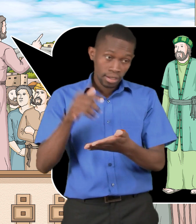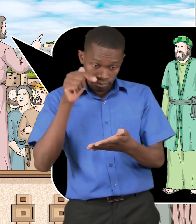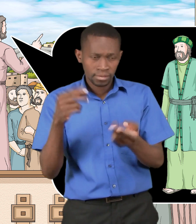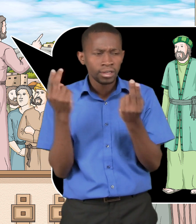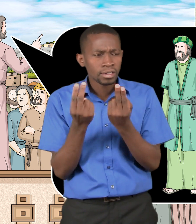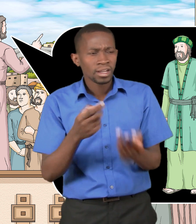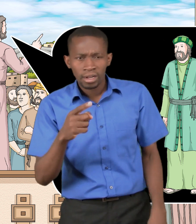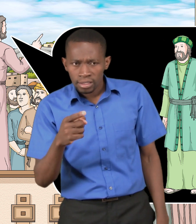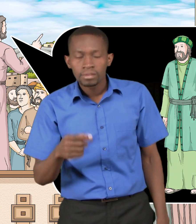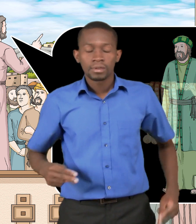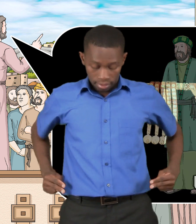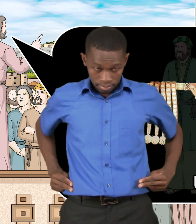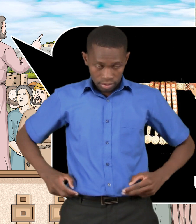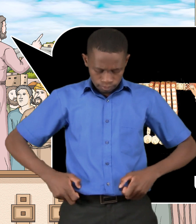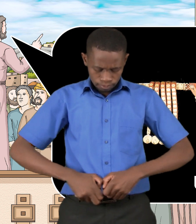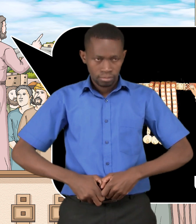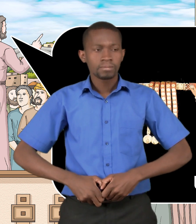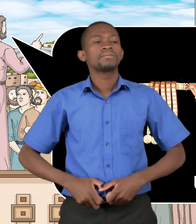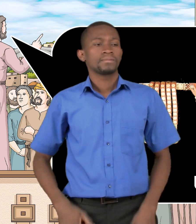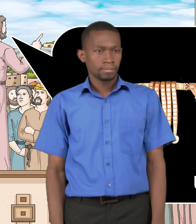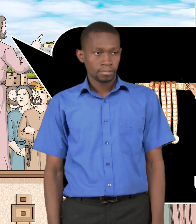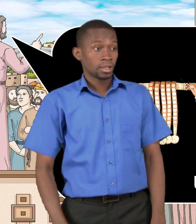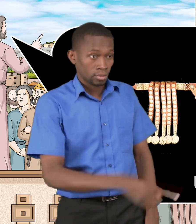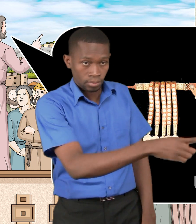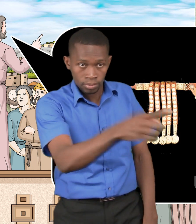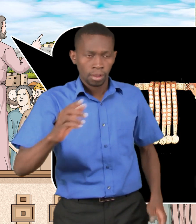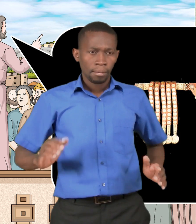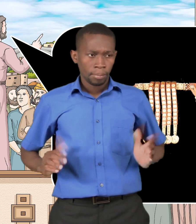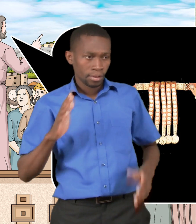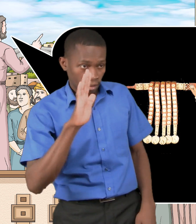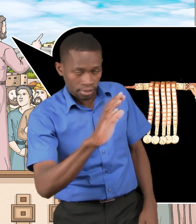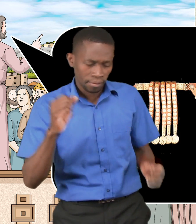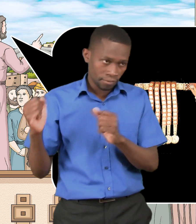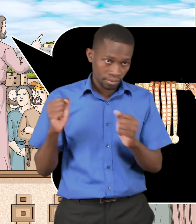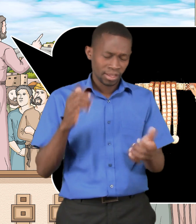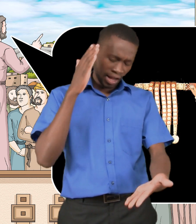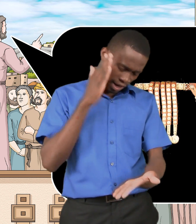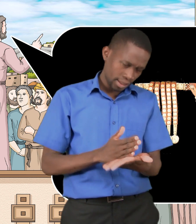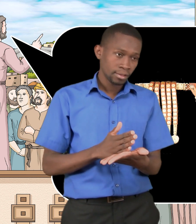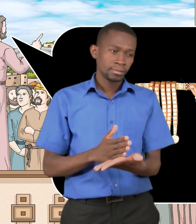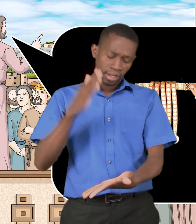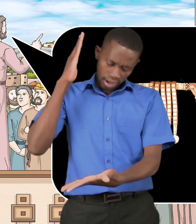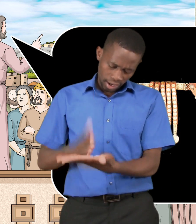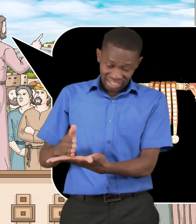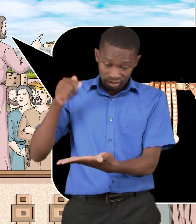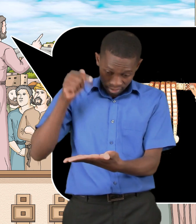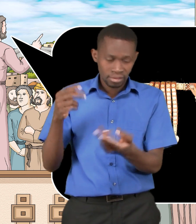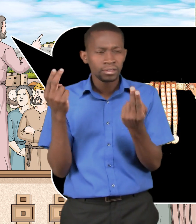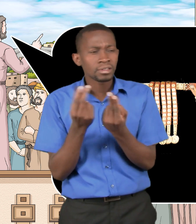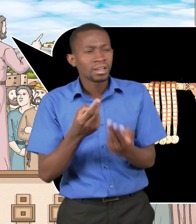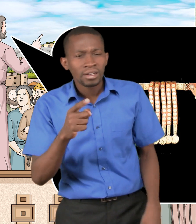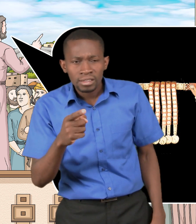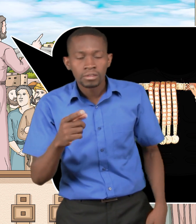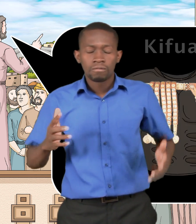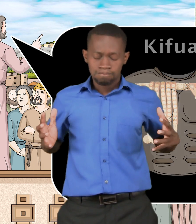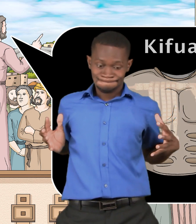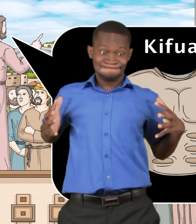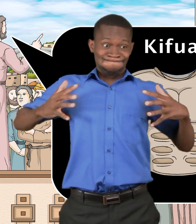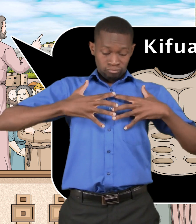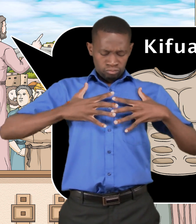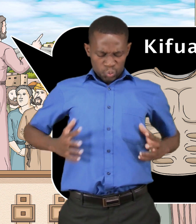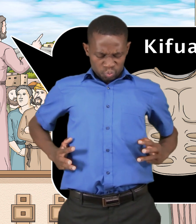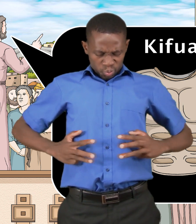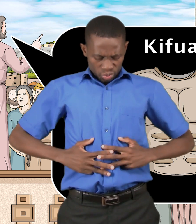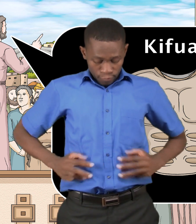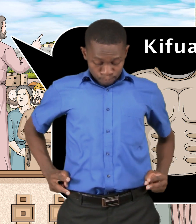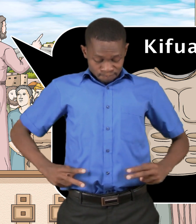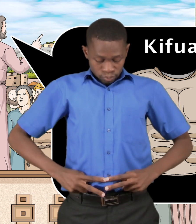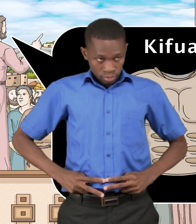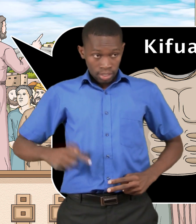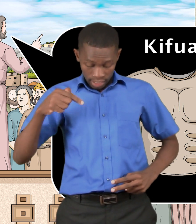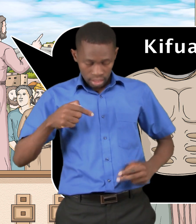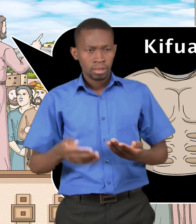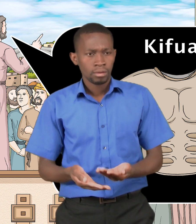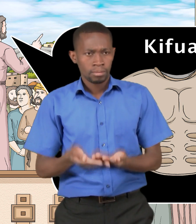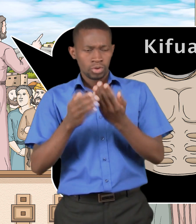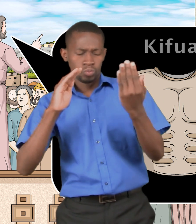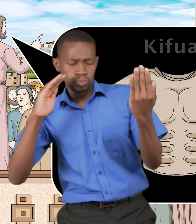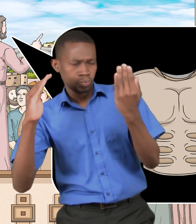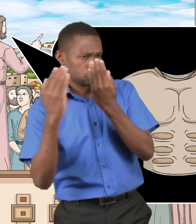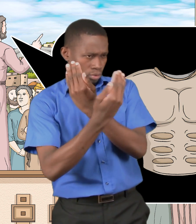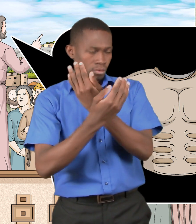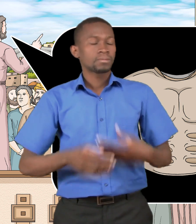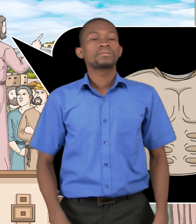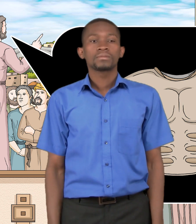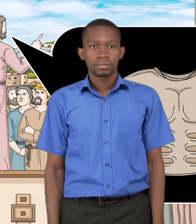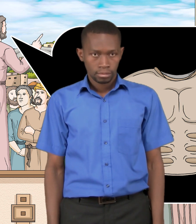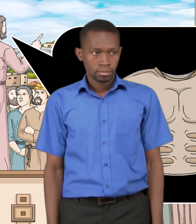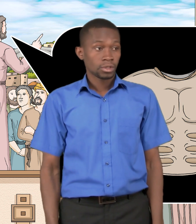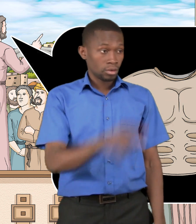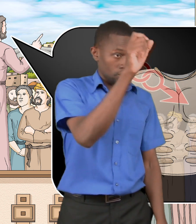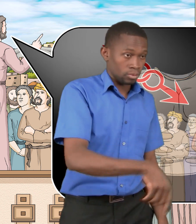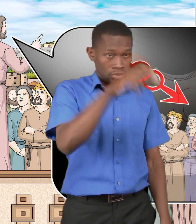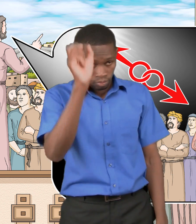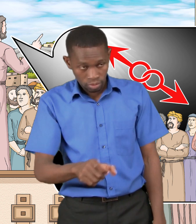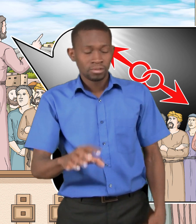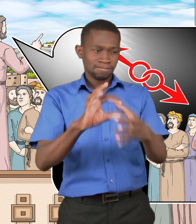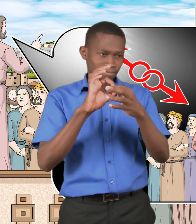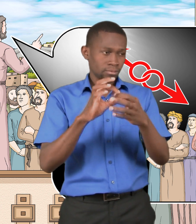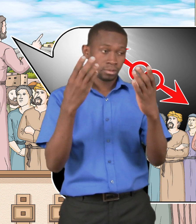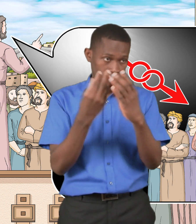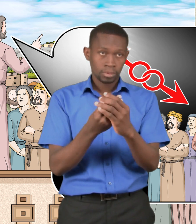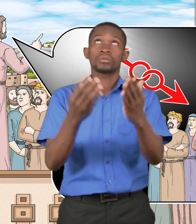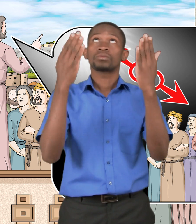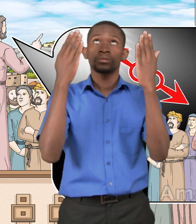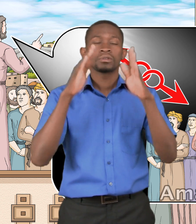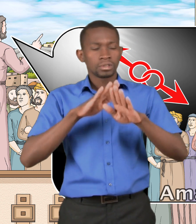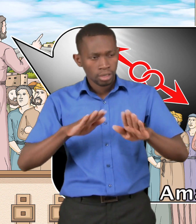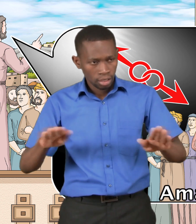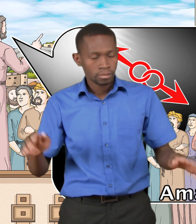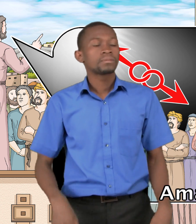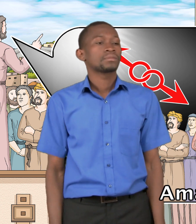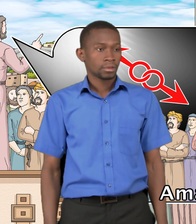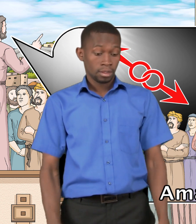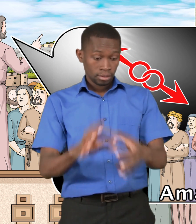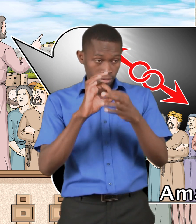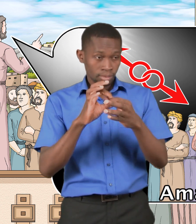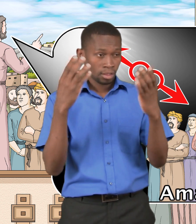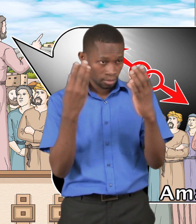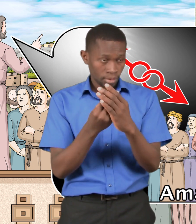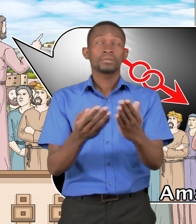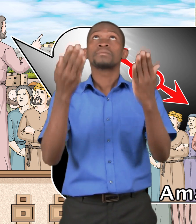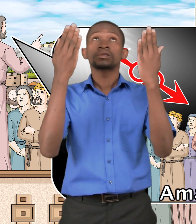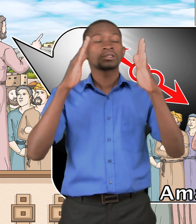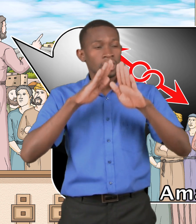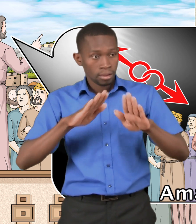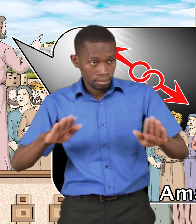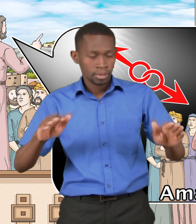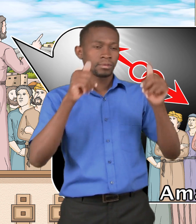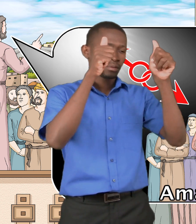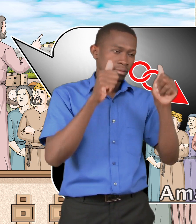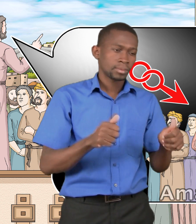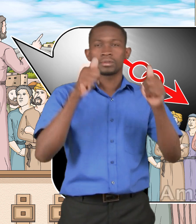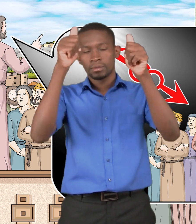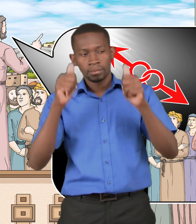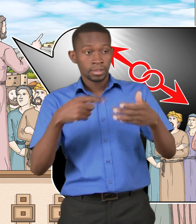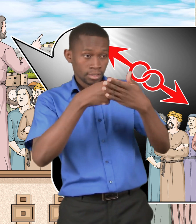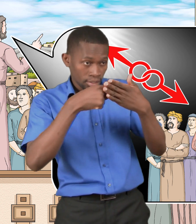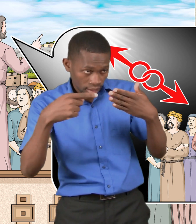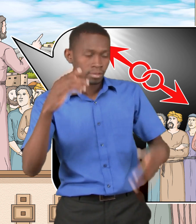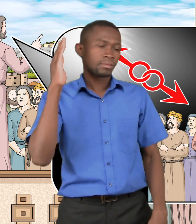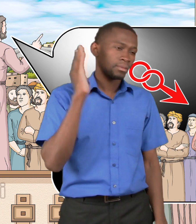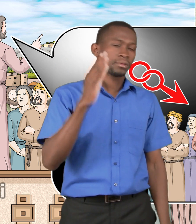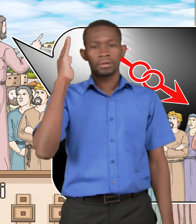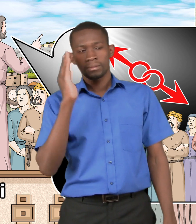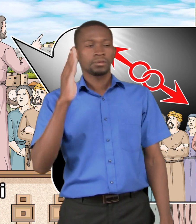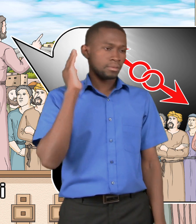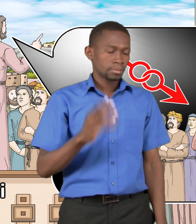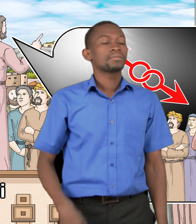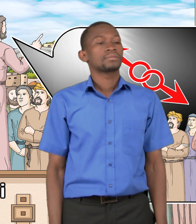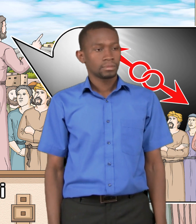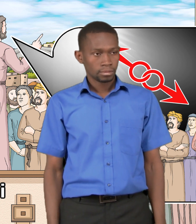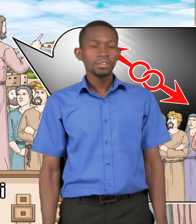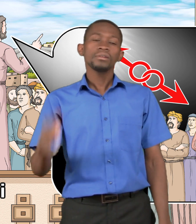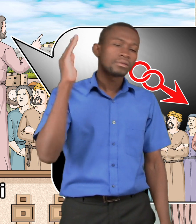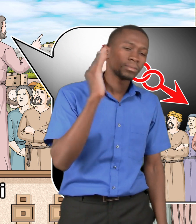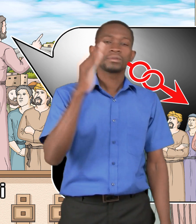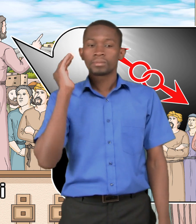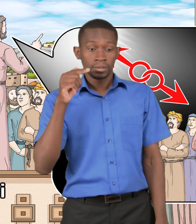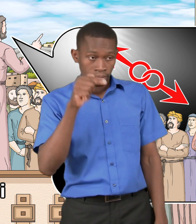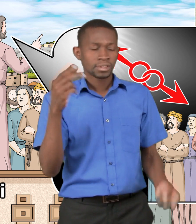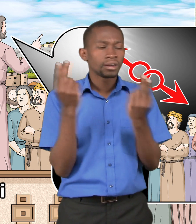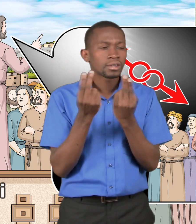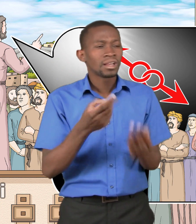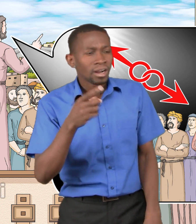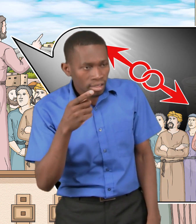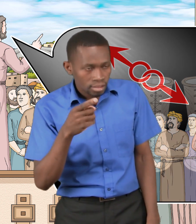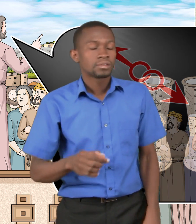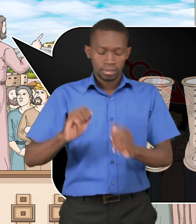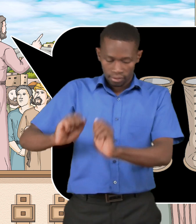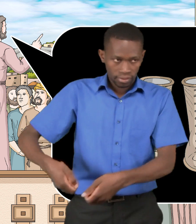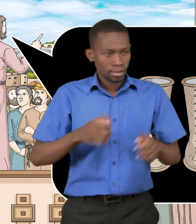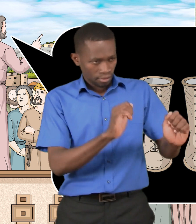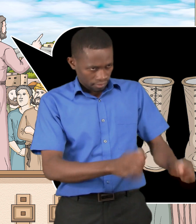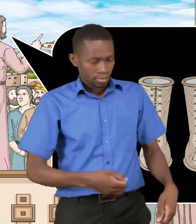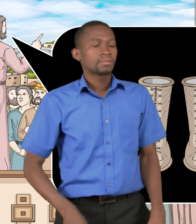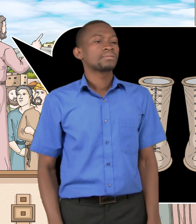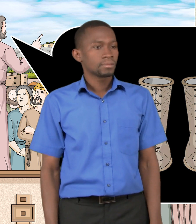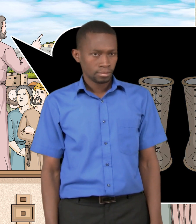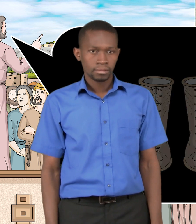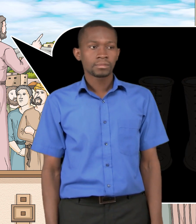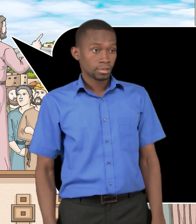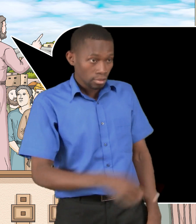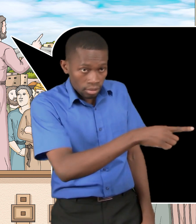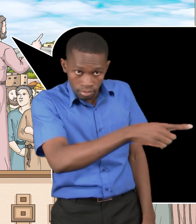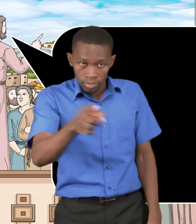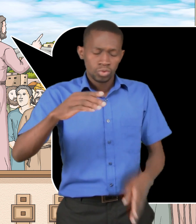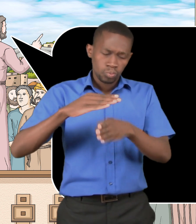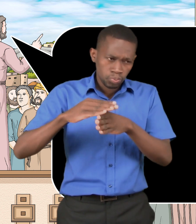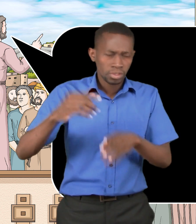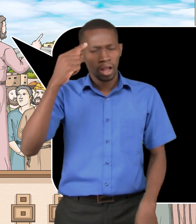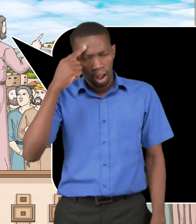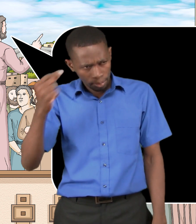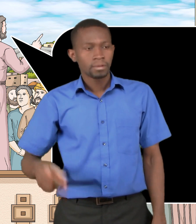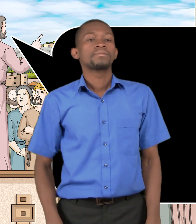Stand firm then, with the belt of truth buckled around your waist, with the breastplate of righteousness arrayed, and with your feet fitted with the readiness of the gospel of peace.